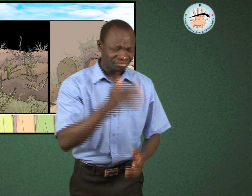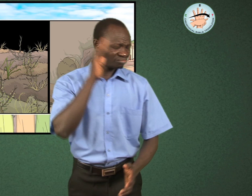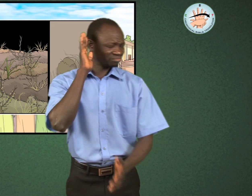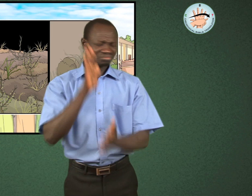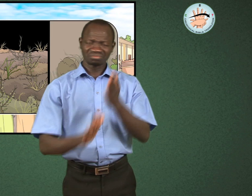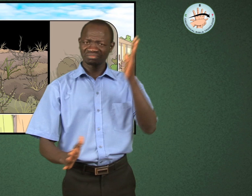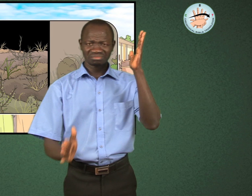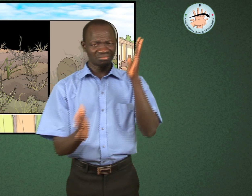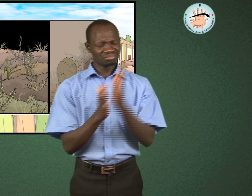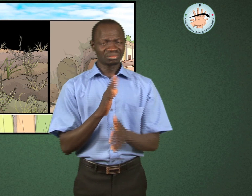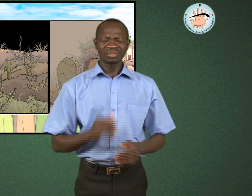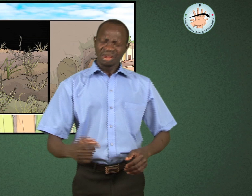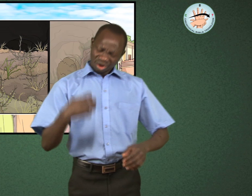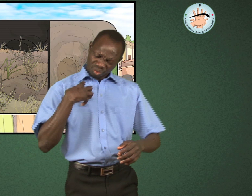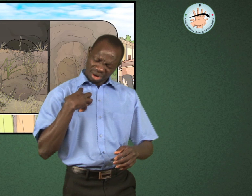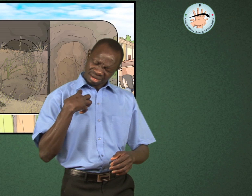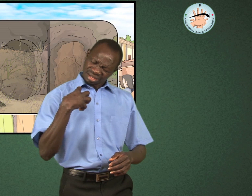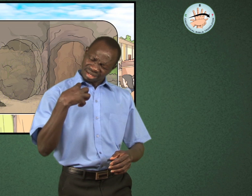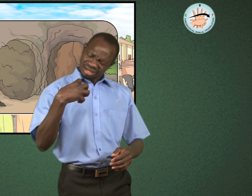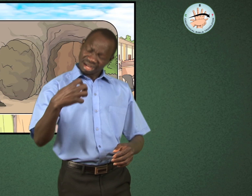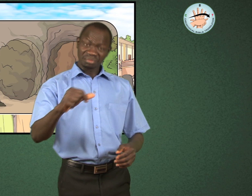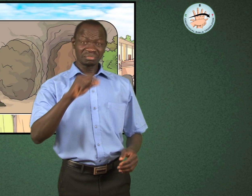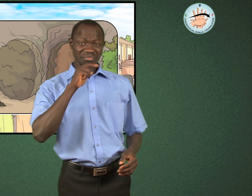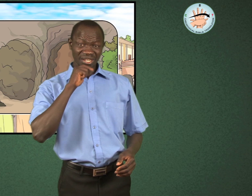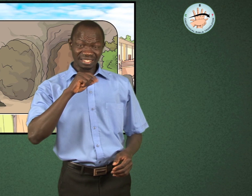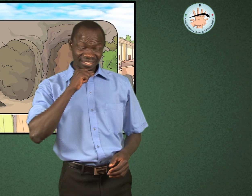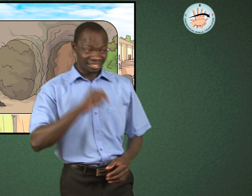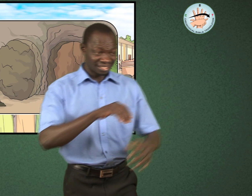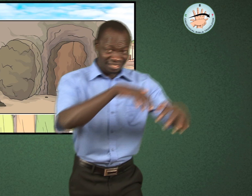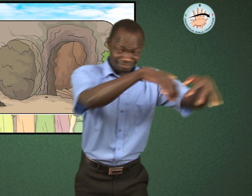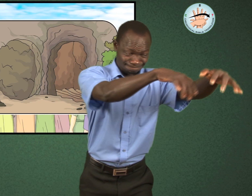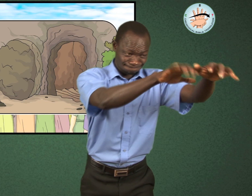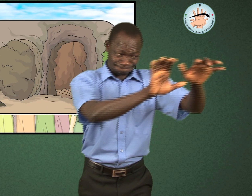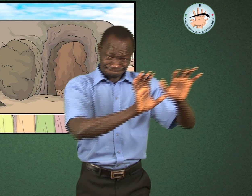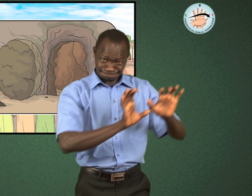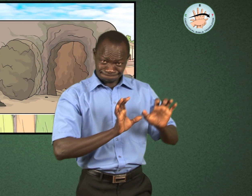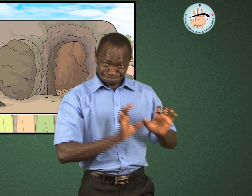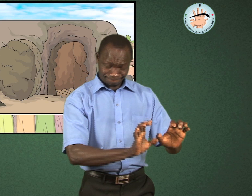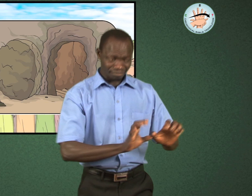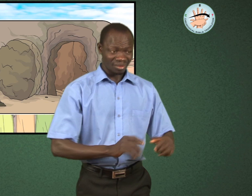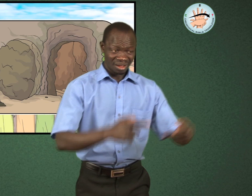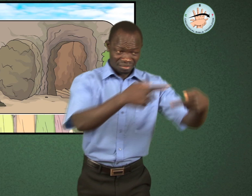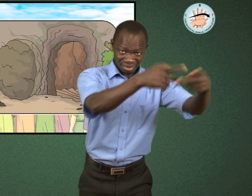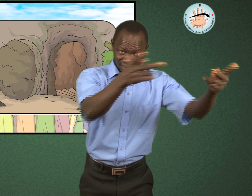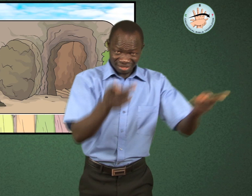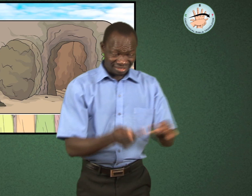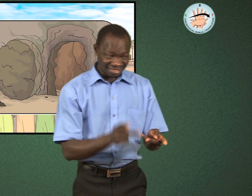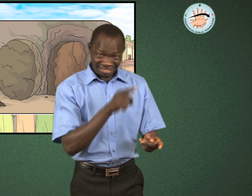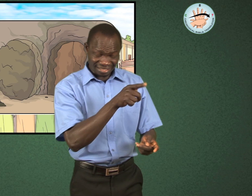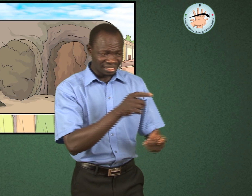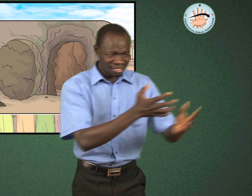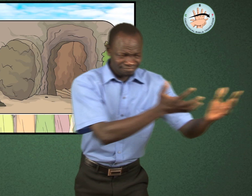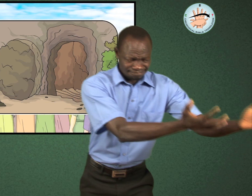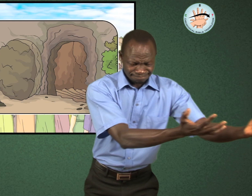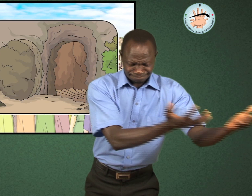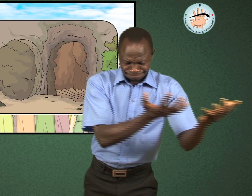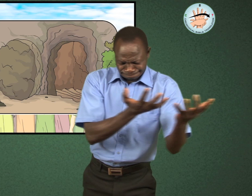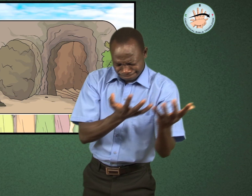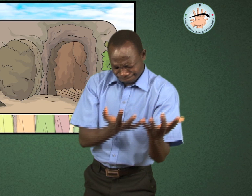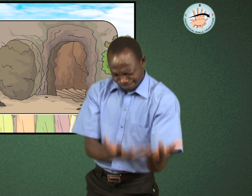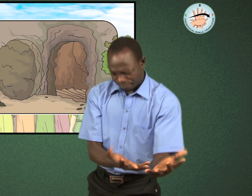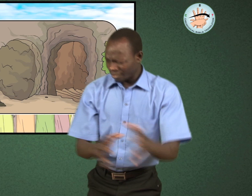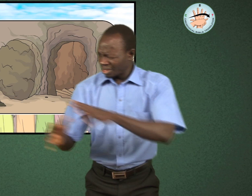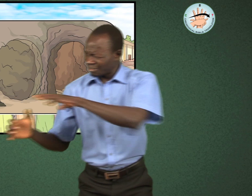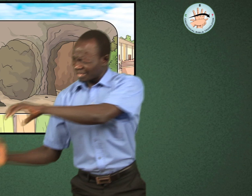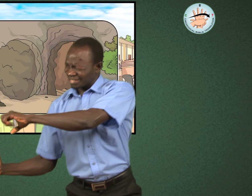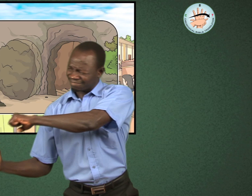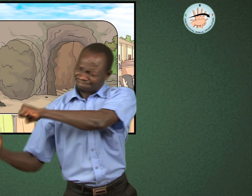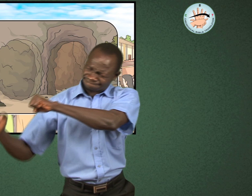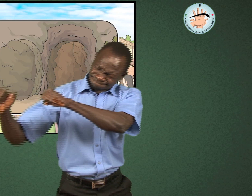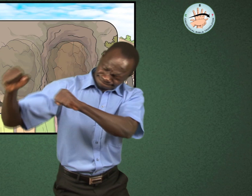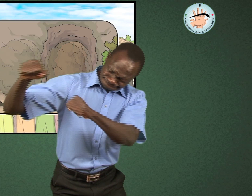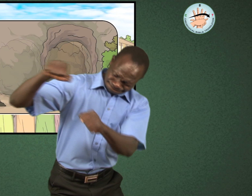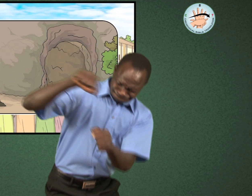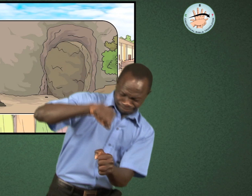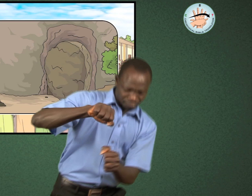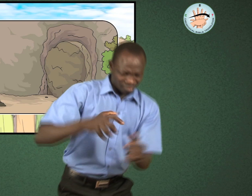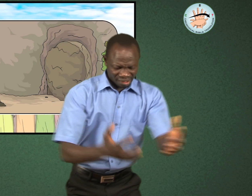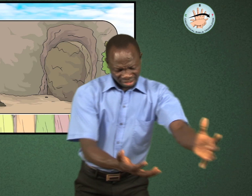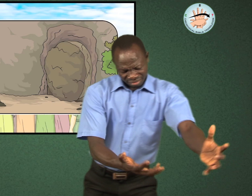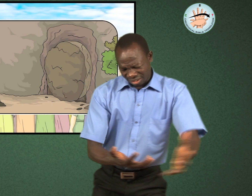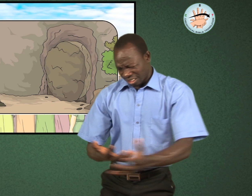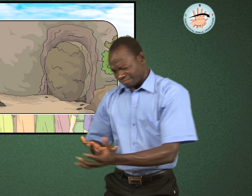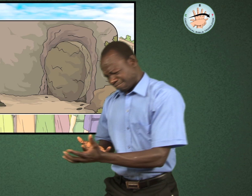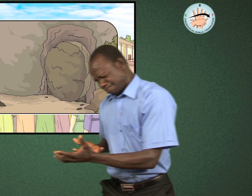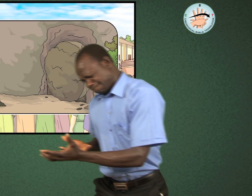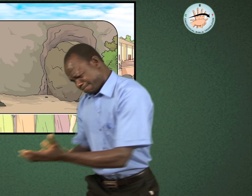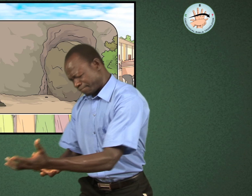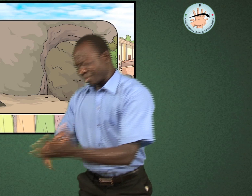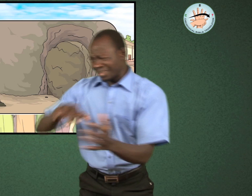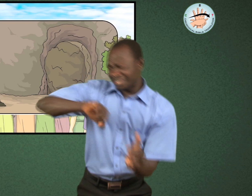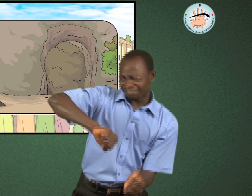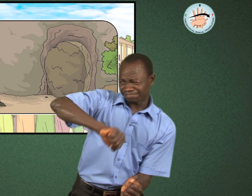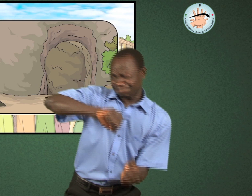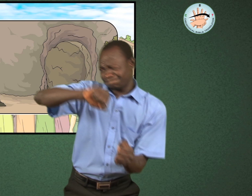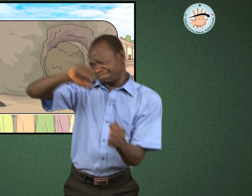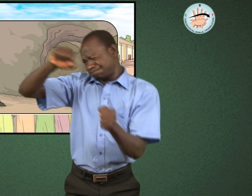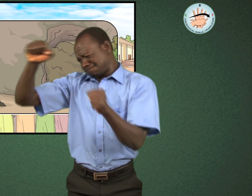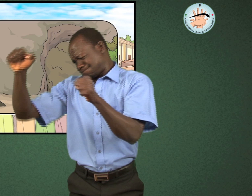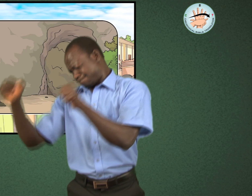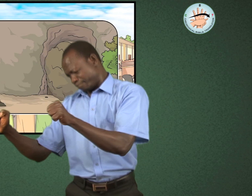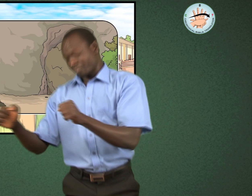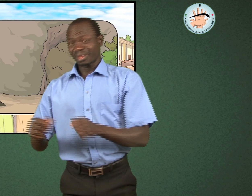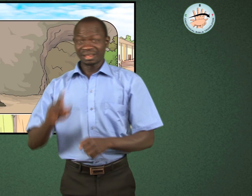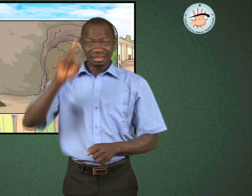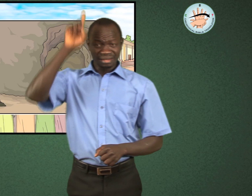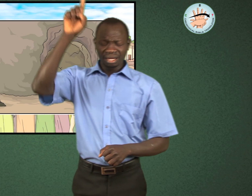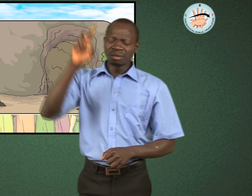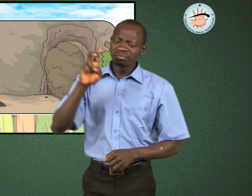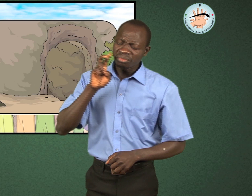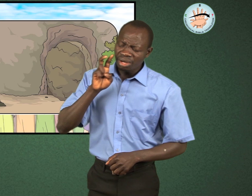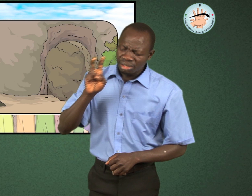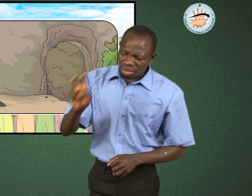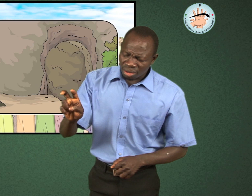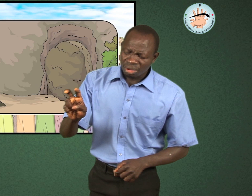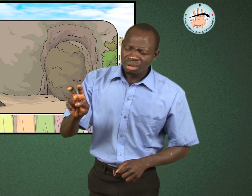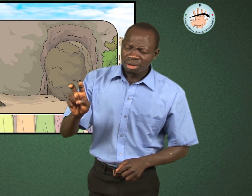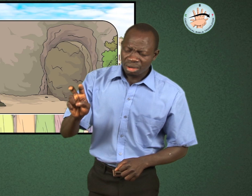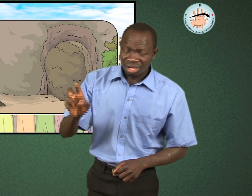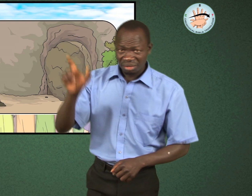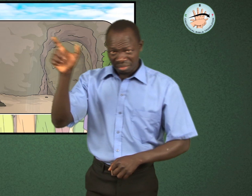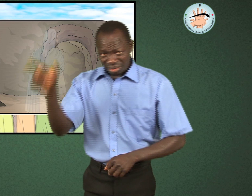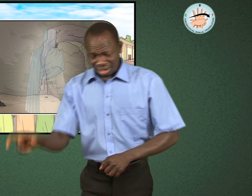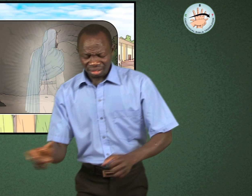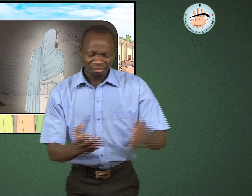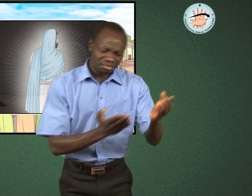He was assigned a grave with the wicked, and with a rich man in His death, although He had done no violence, nor was any deceit in His mouth. Yet it was the LORD’s will to crush Him and to cause Him to suffer;